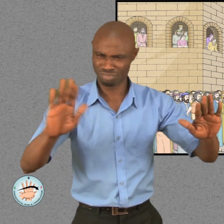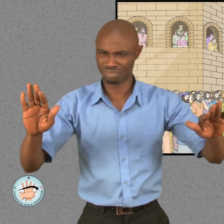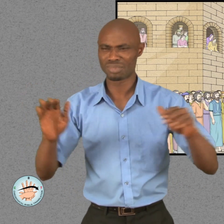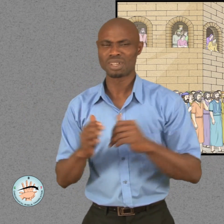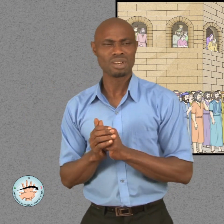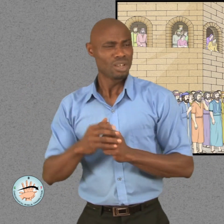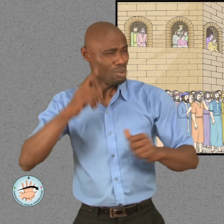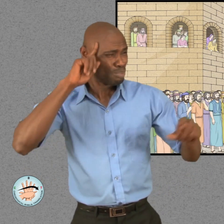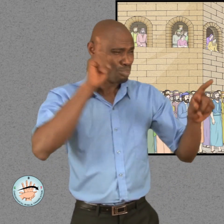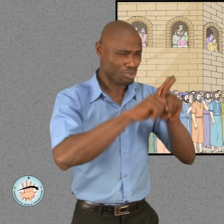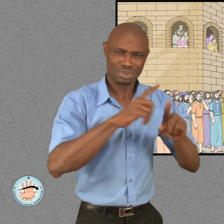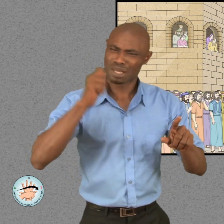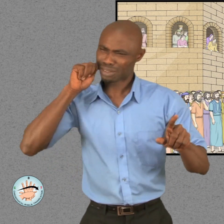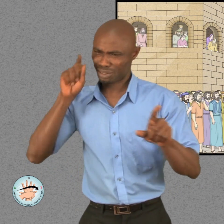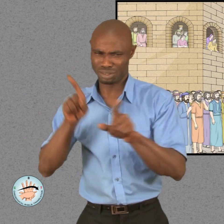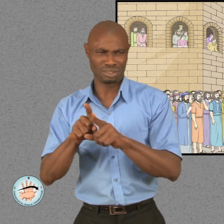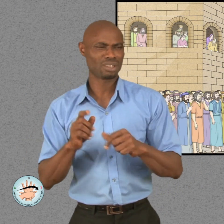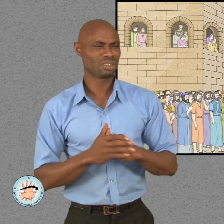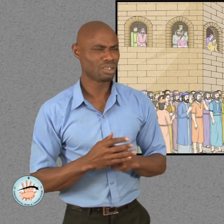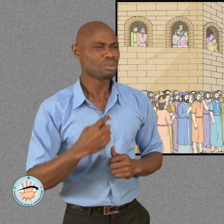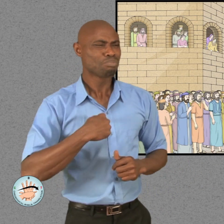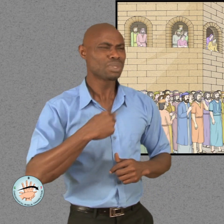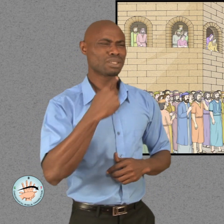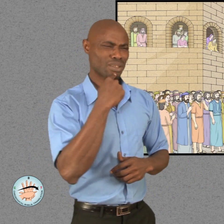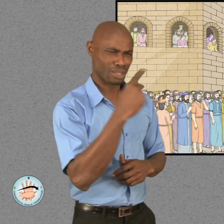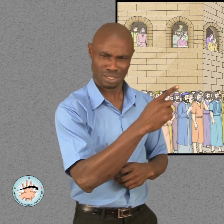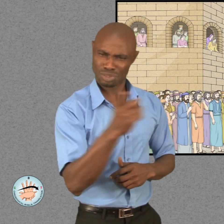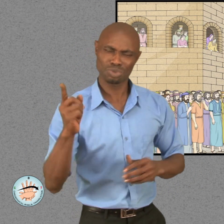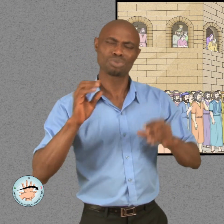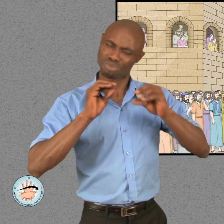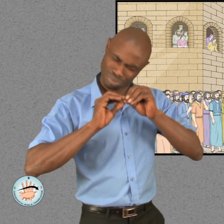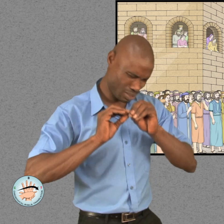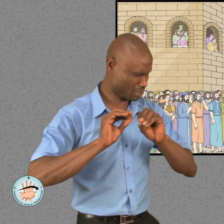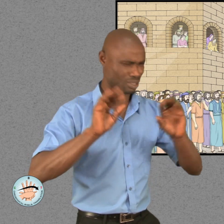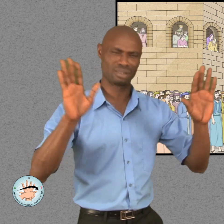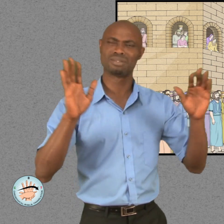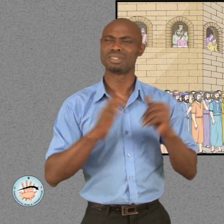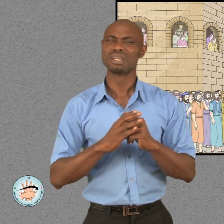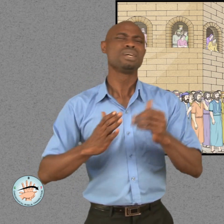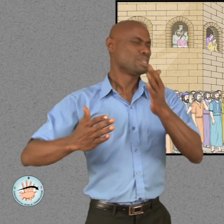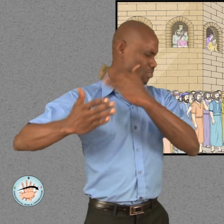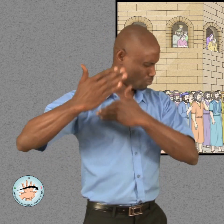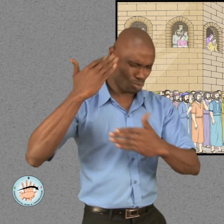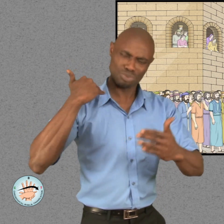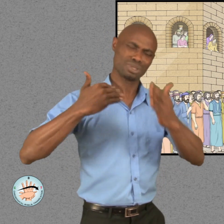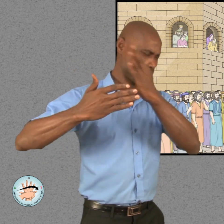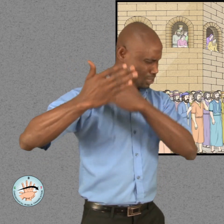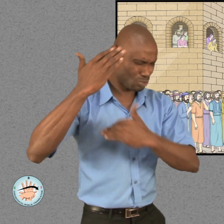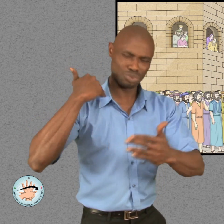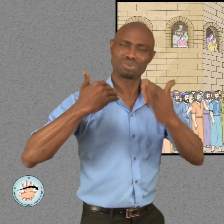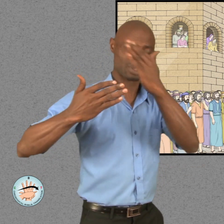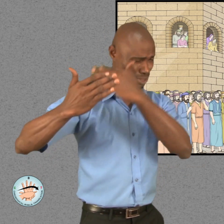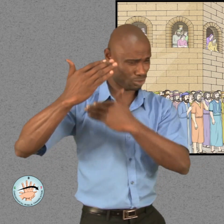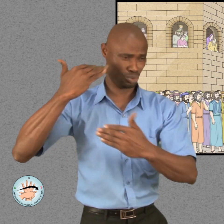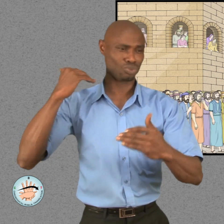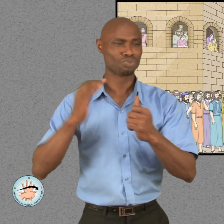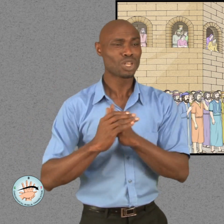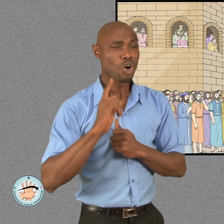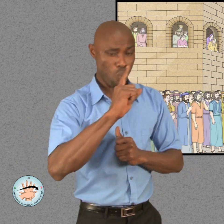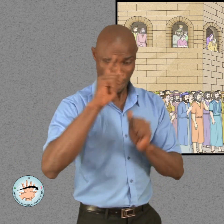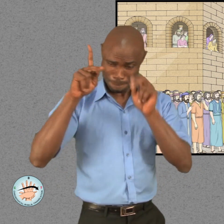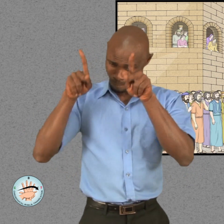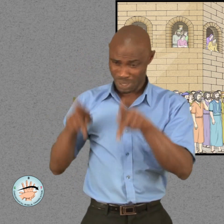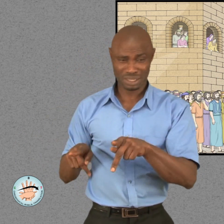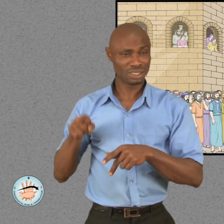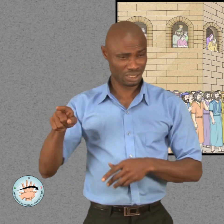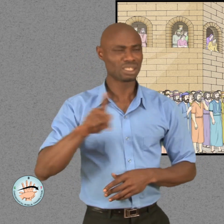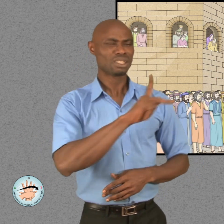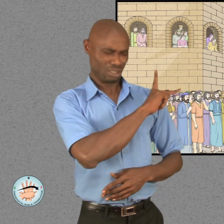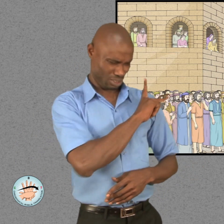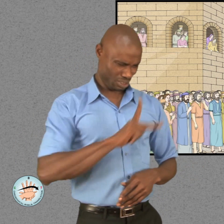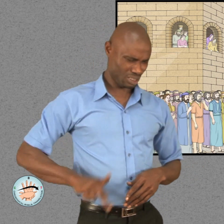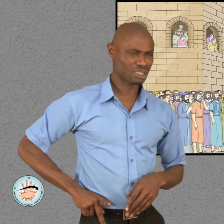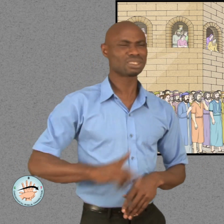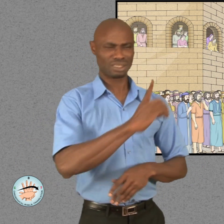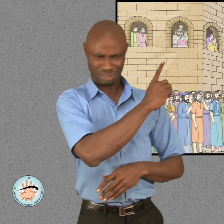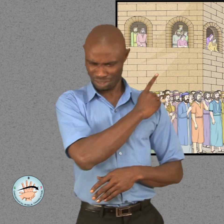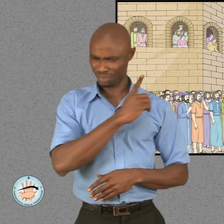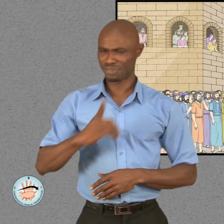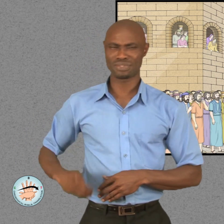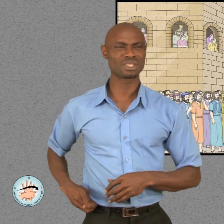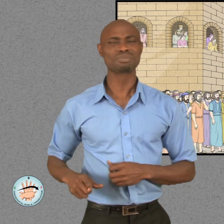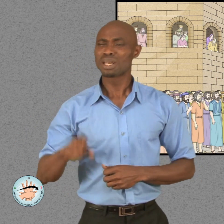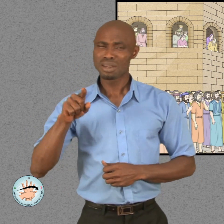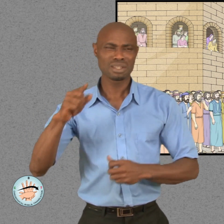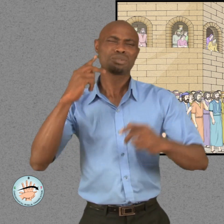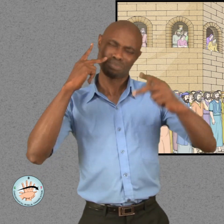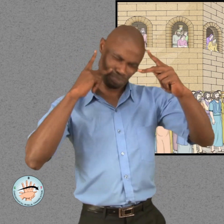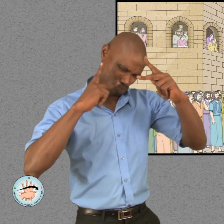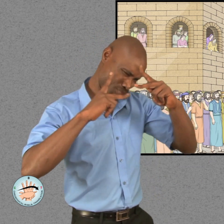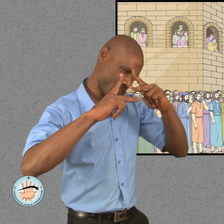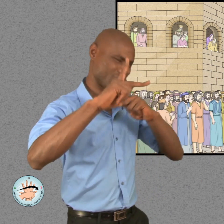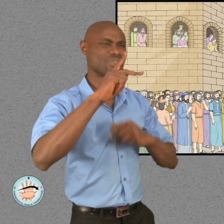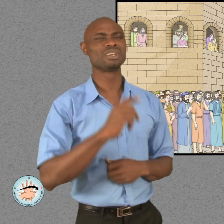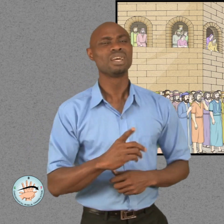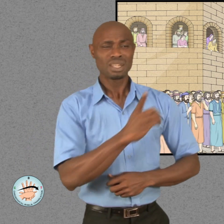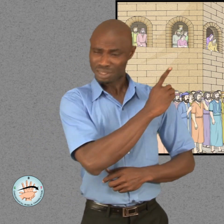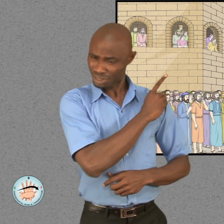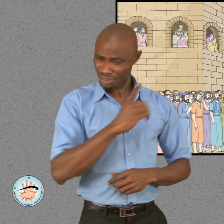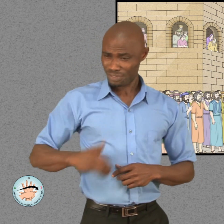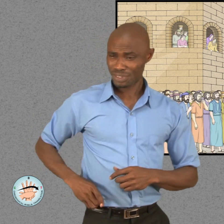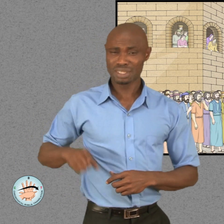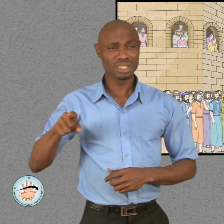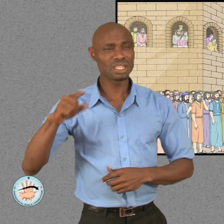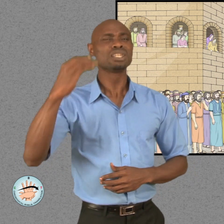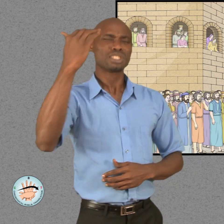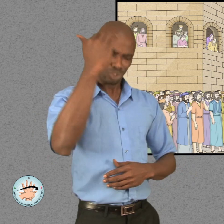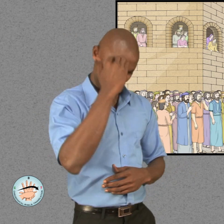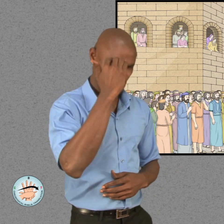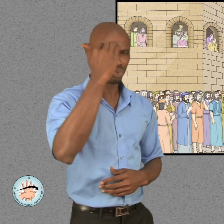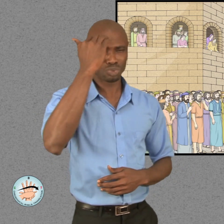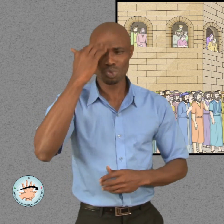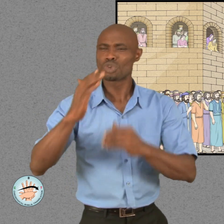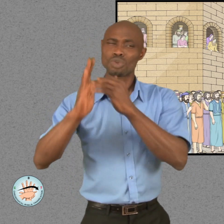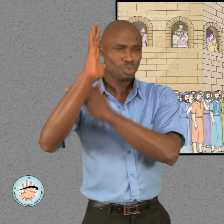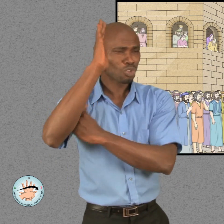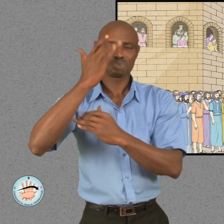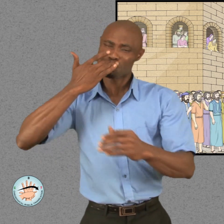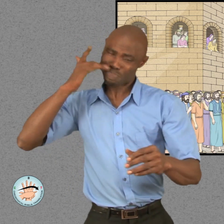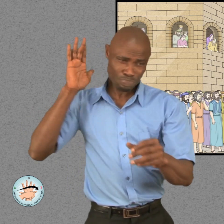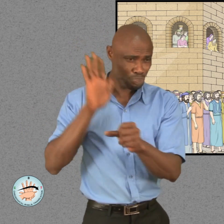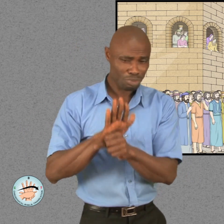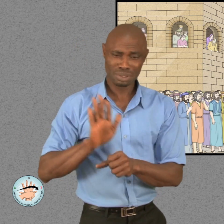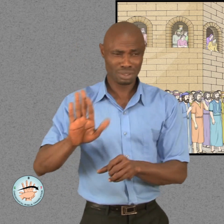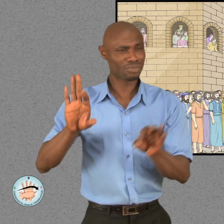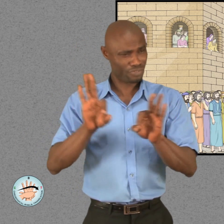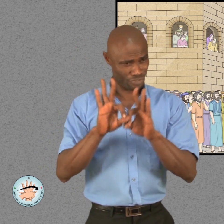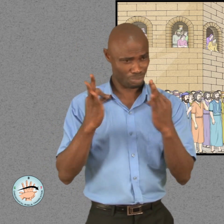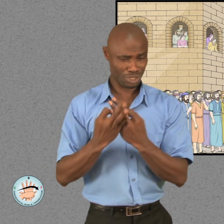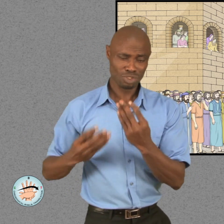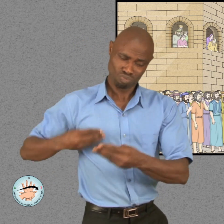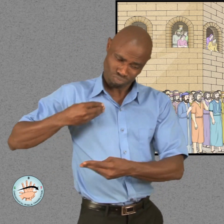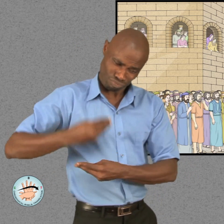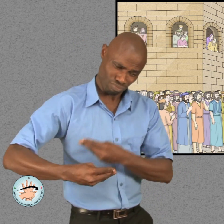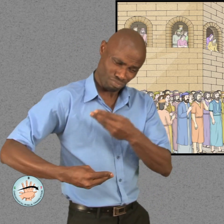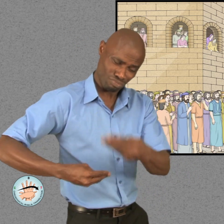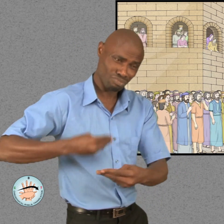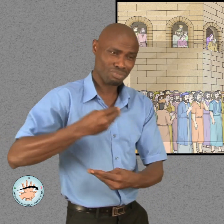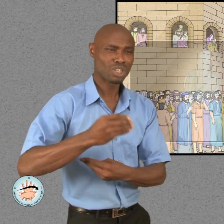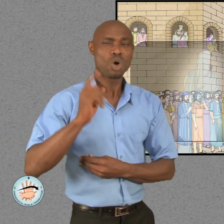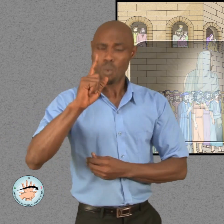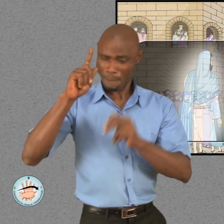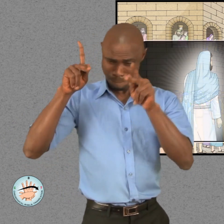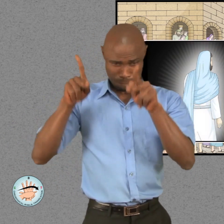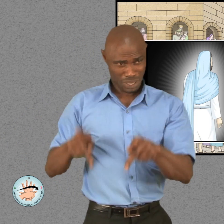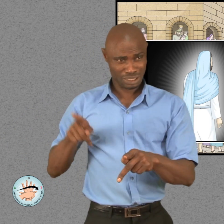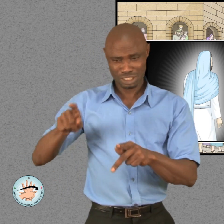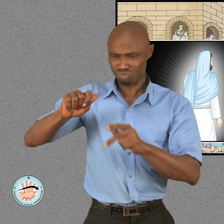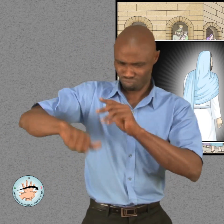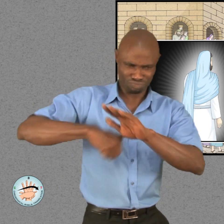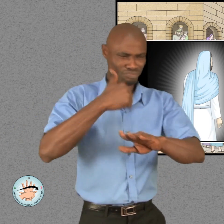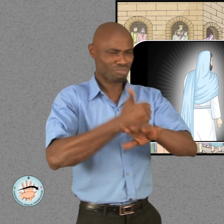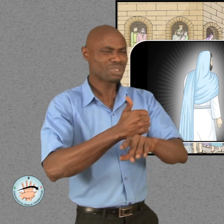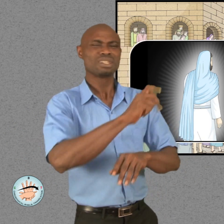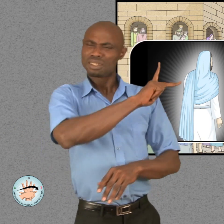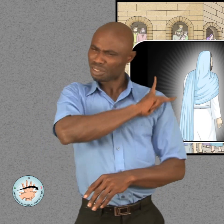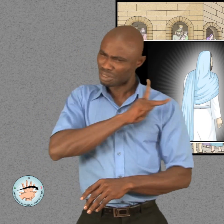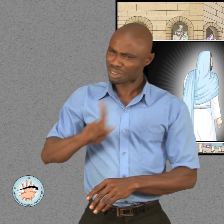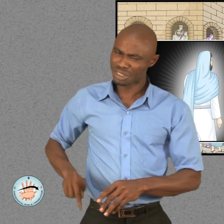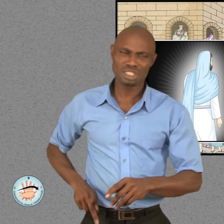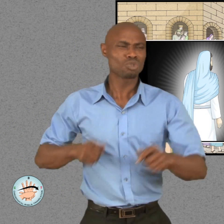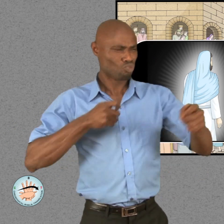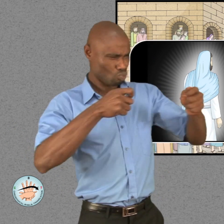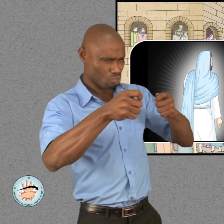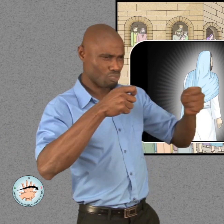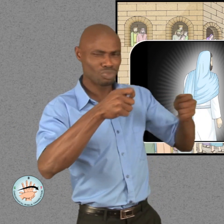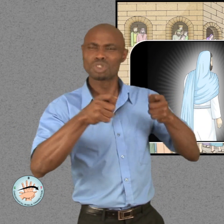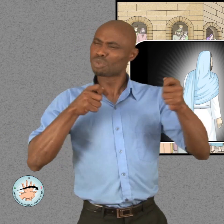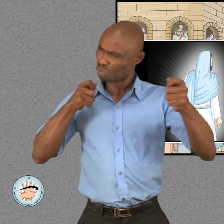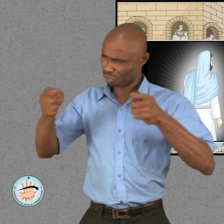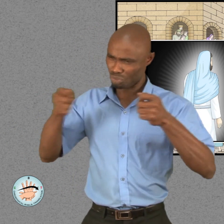God has raised this Jesus to life, to which we are all witnesses.